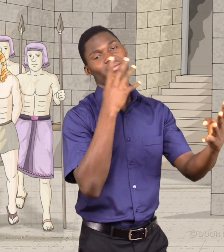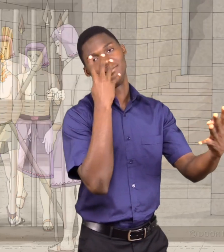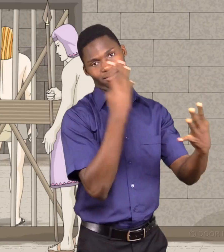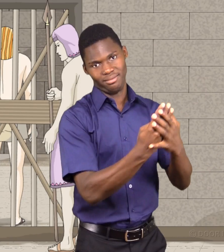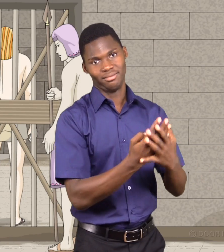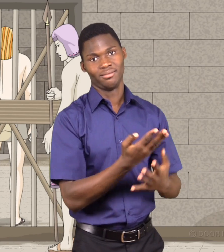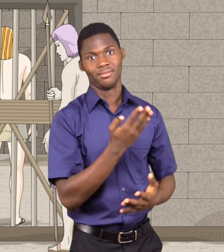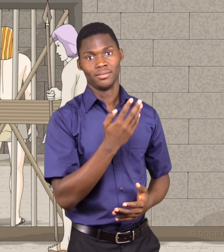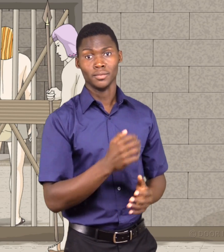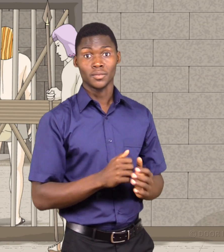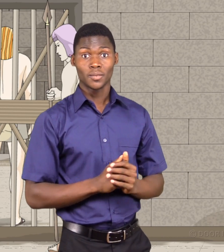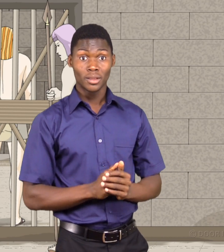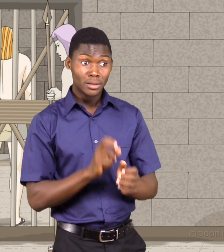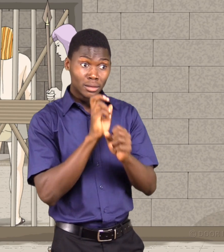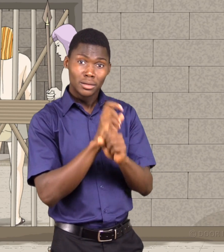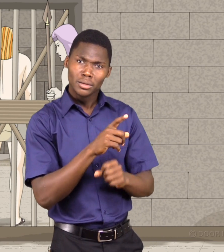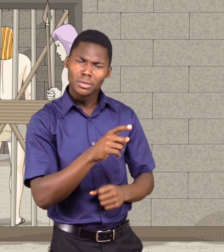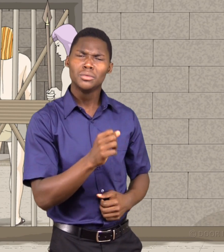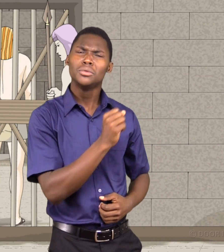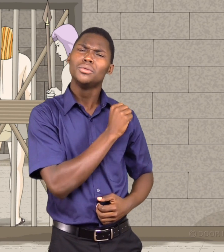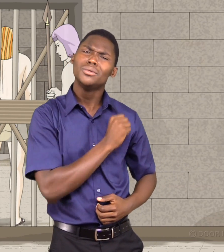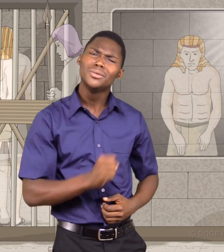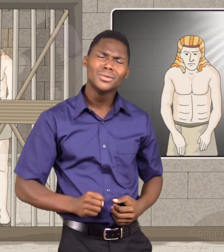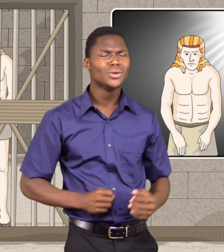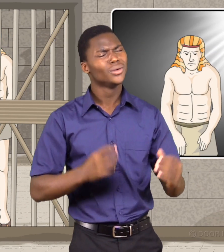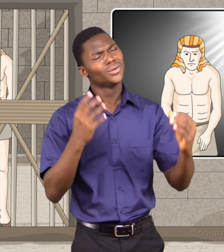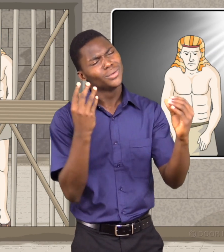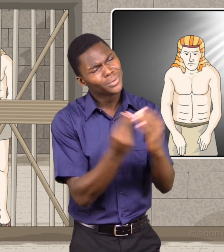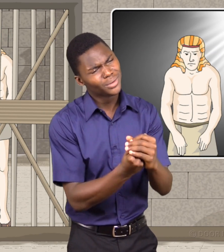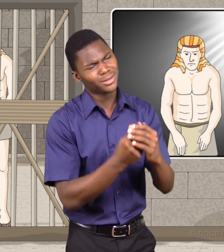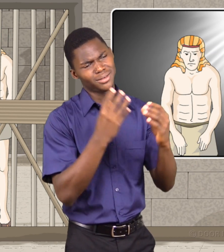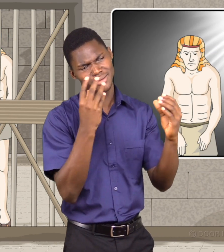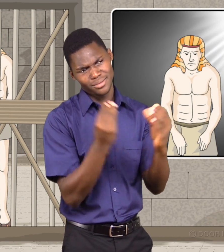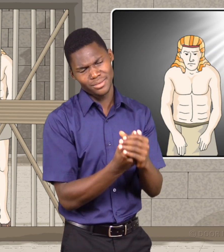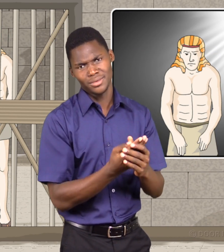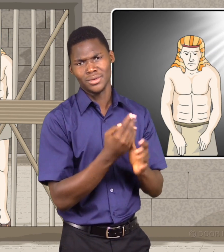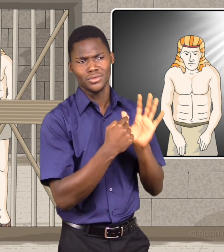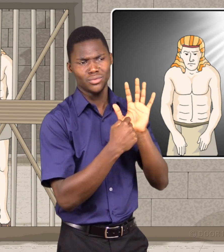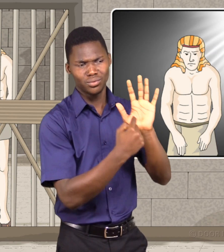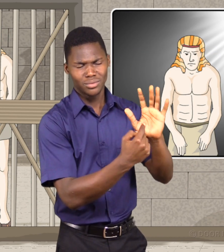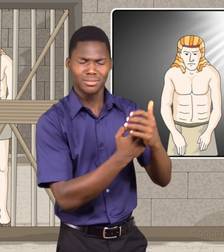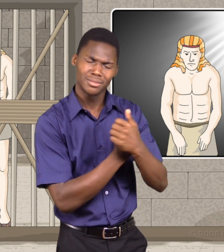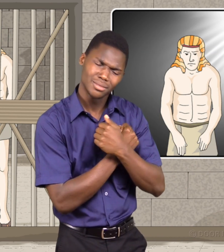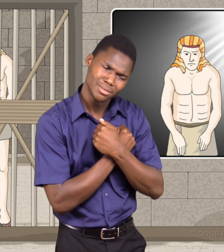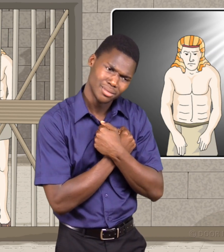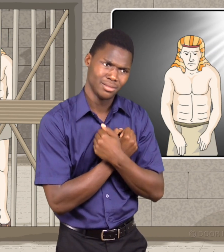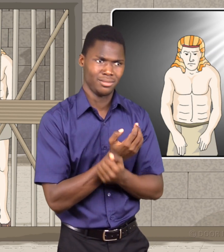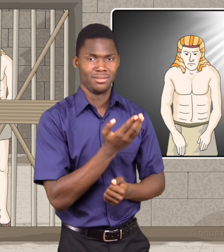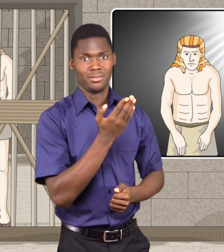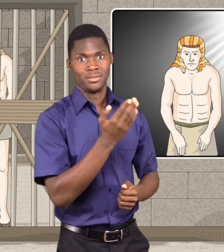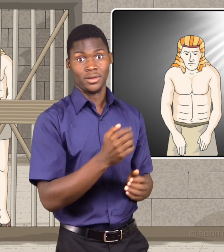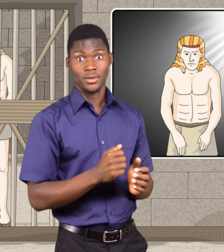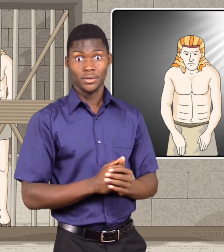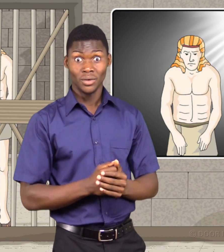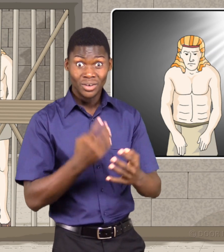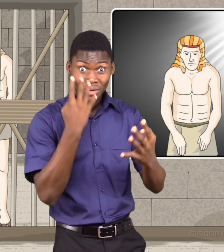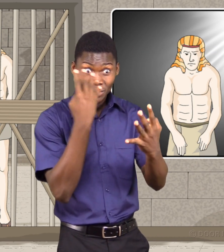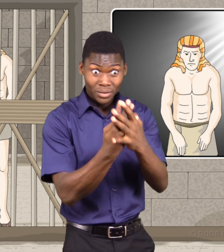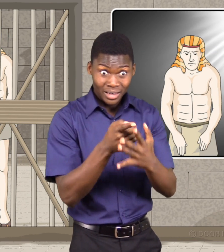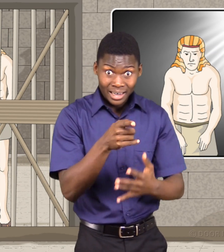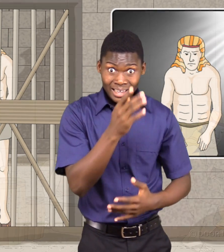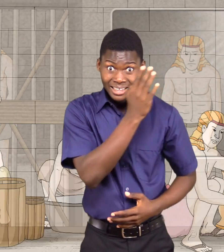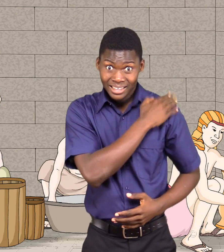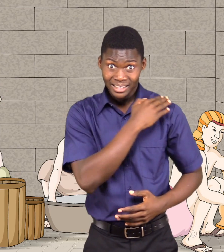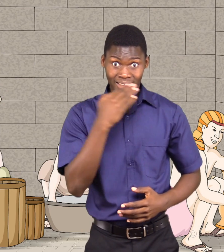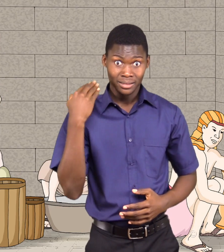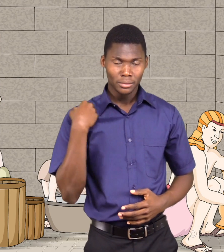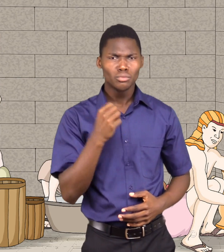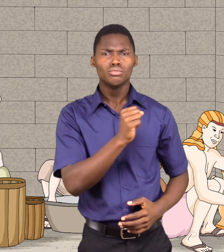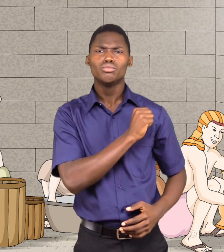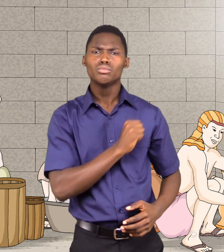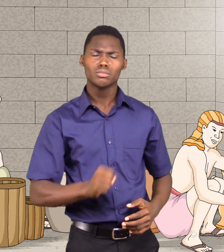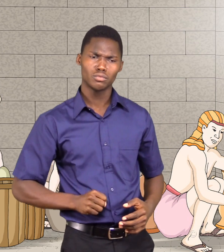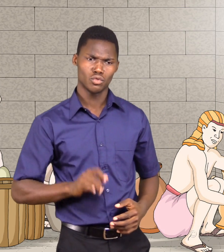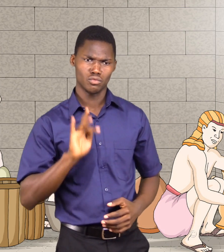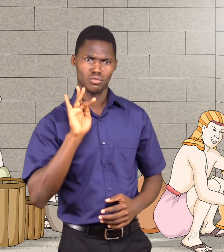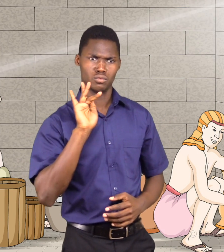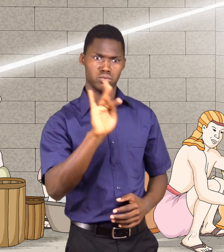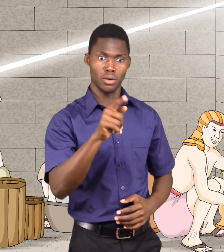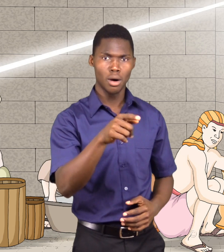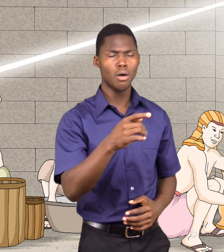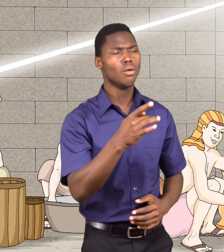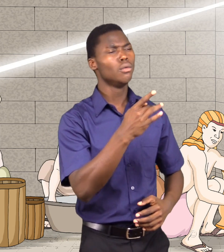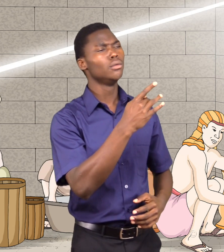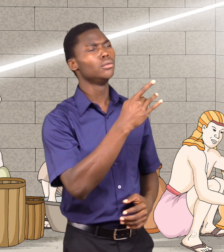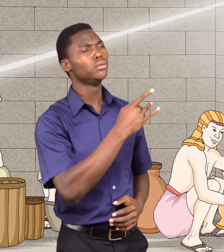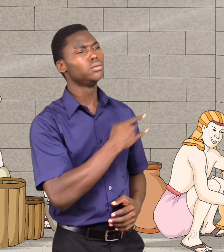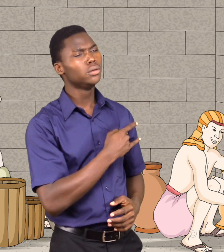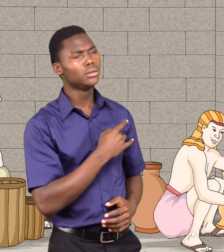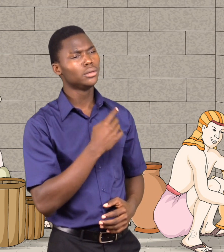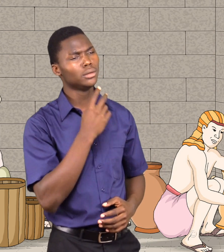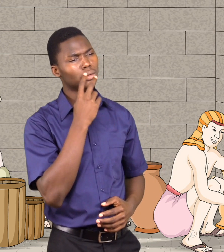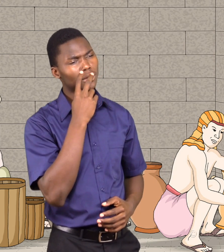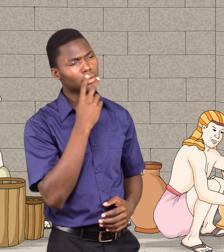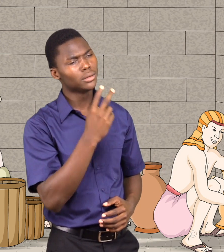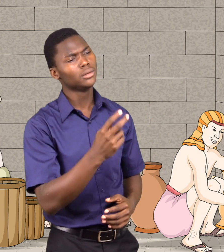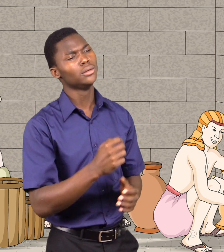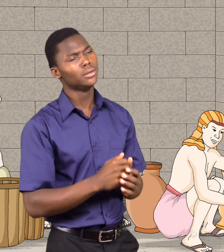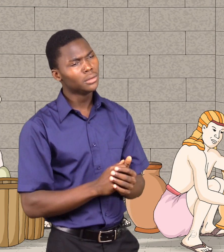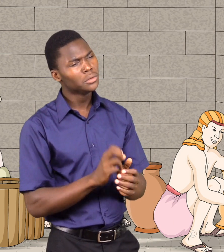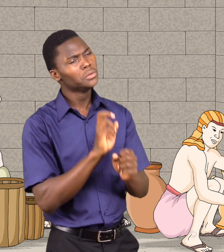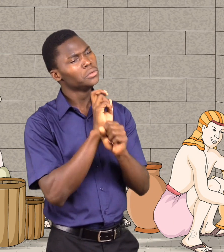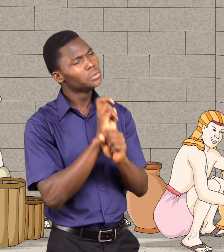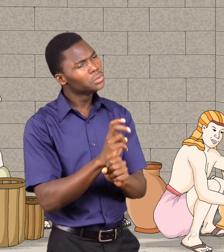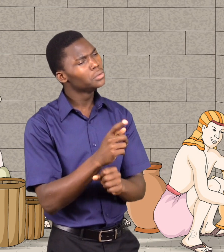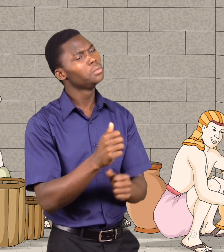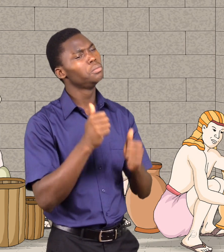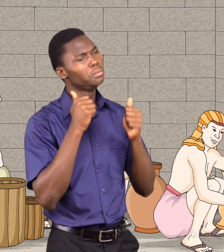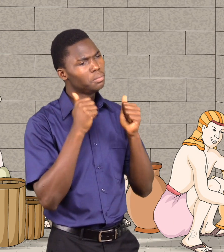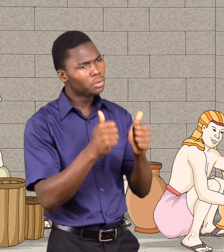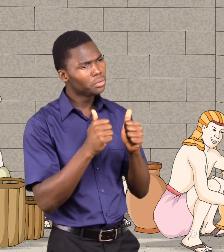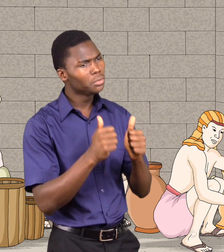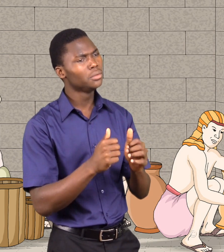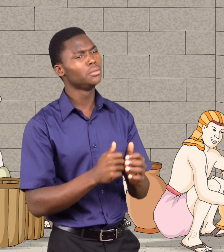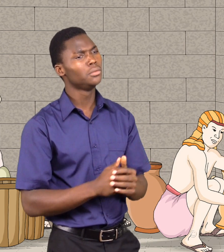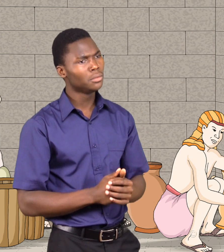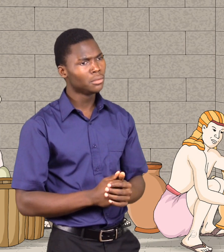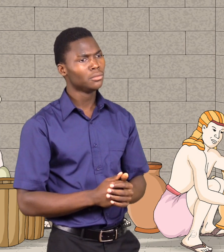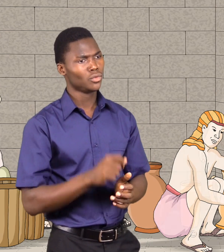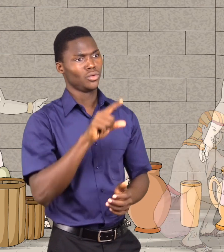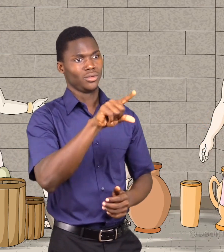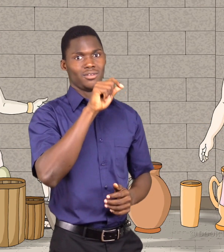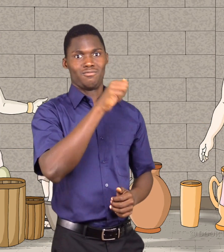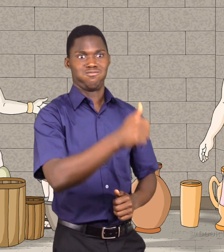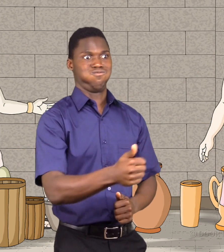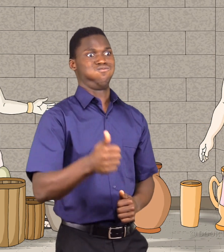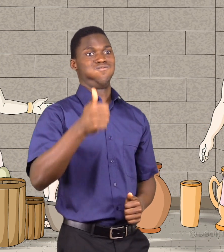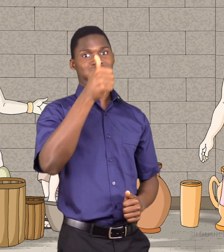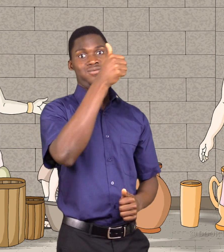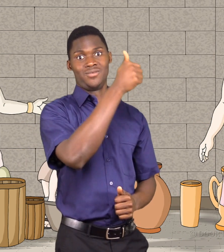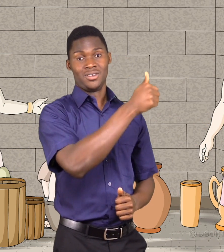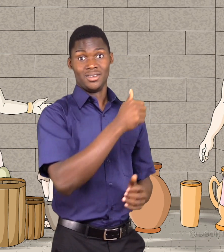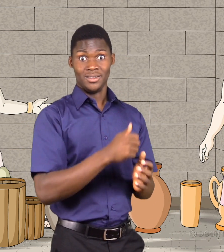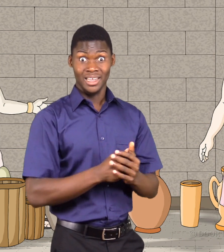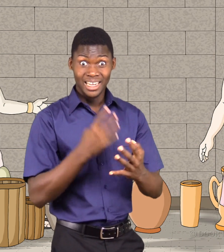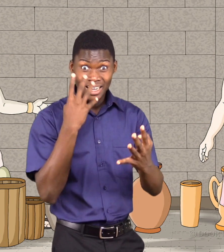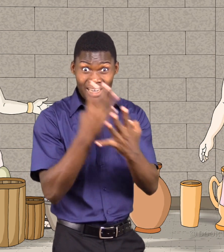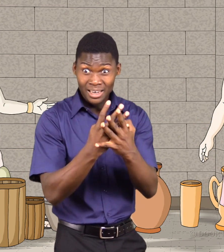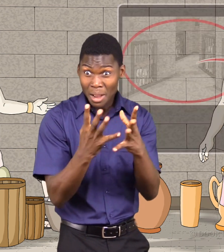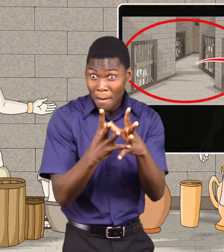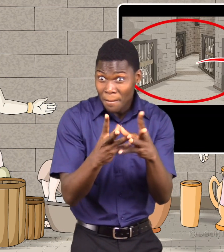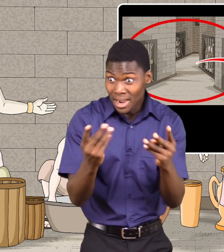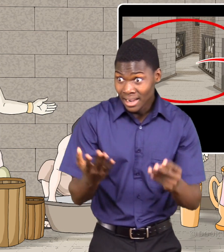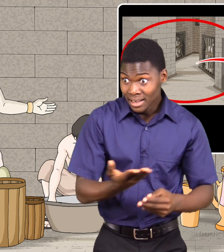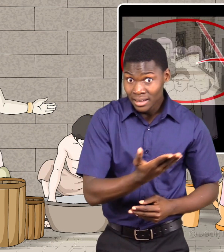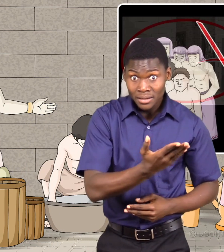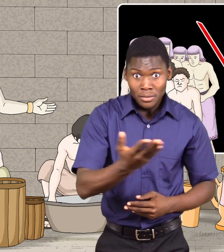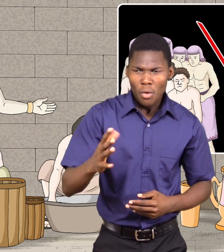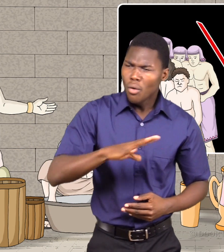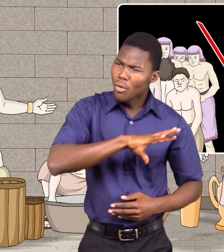While Joseph was there in the prison, the LORD was with him and extended kindness to him, granting him favor in the eyes of the prison warden.